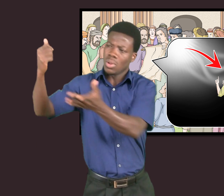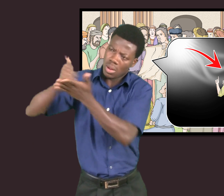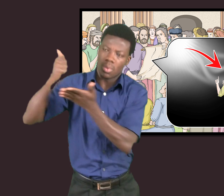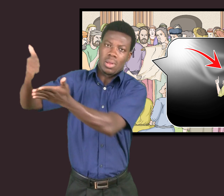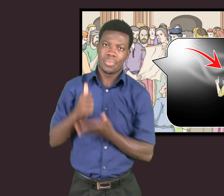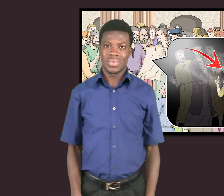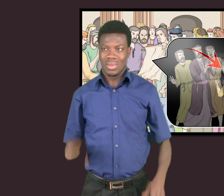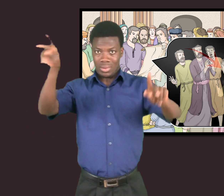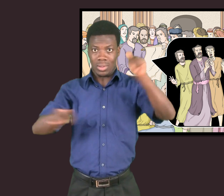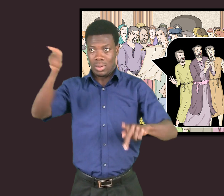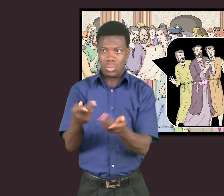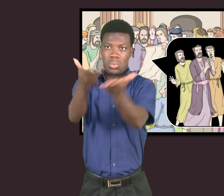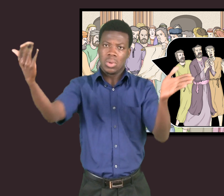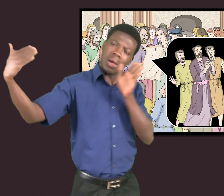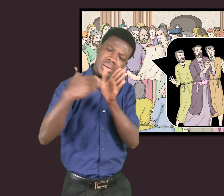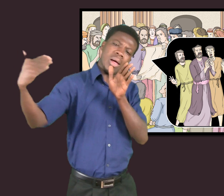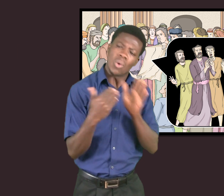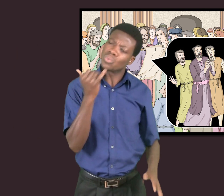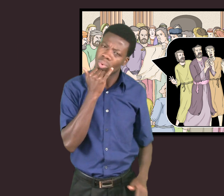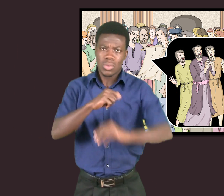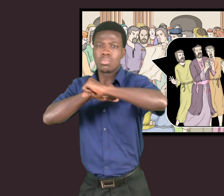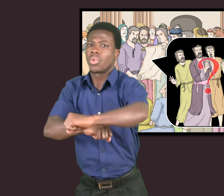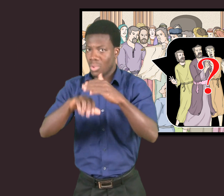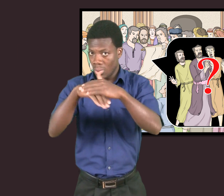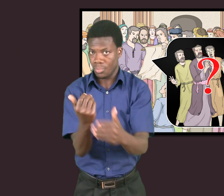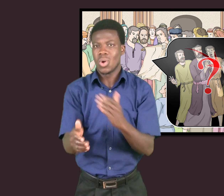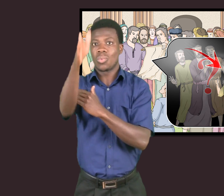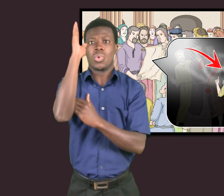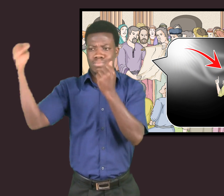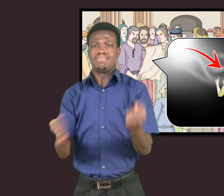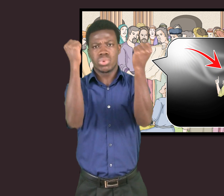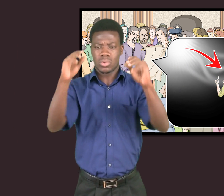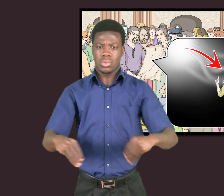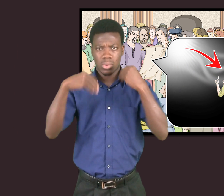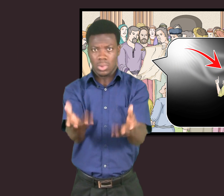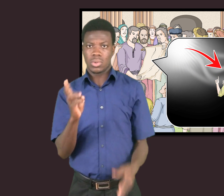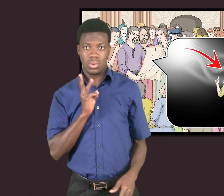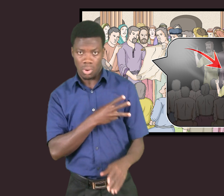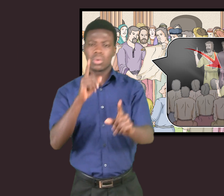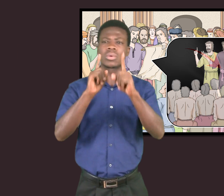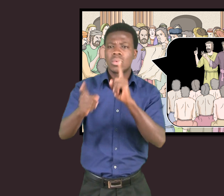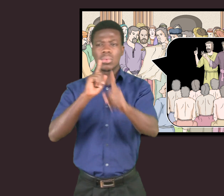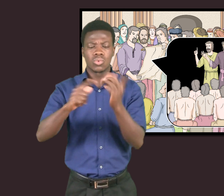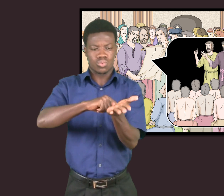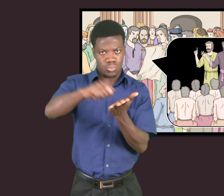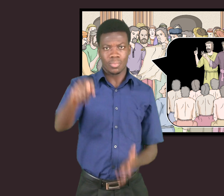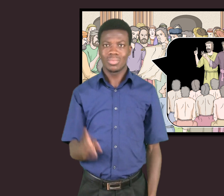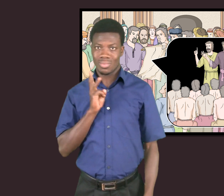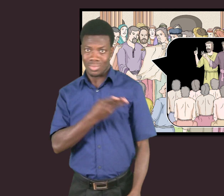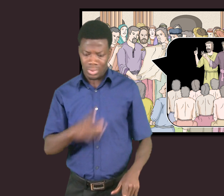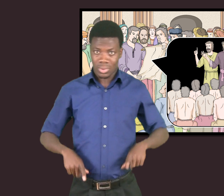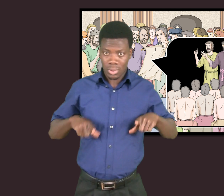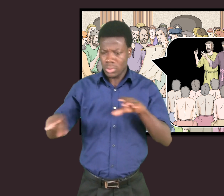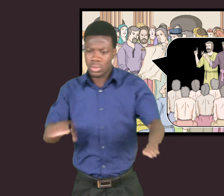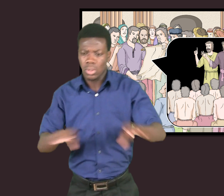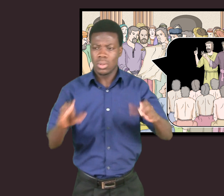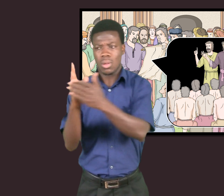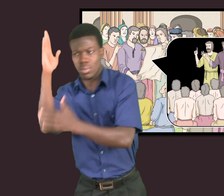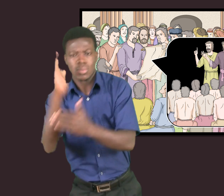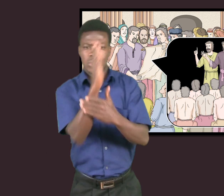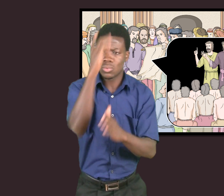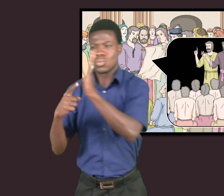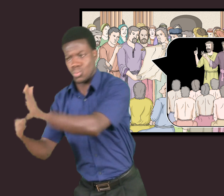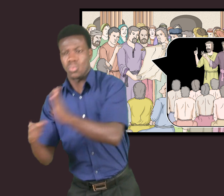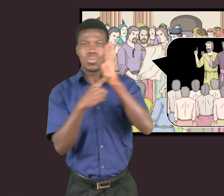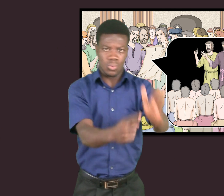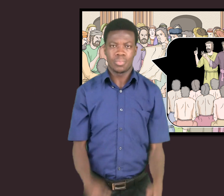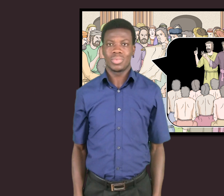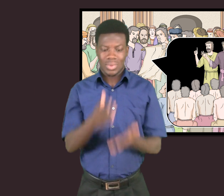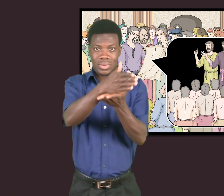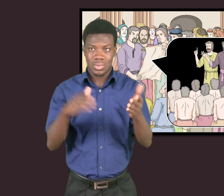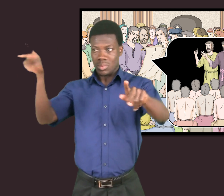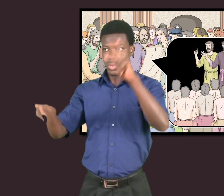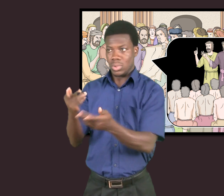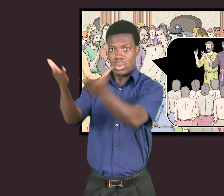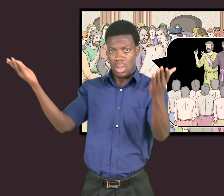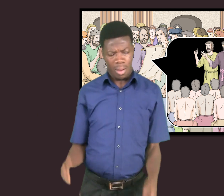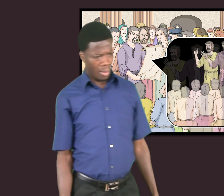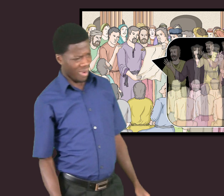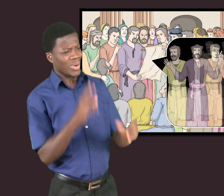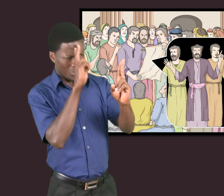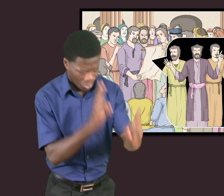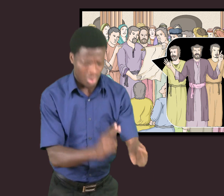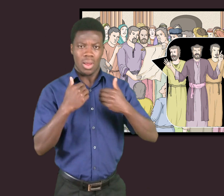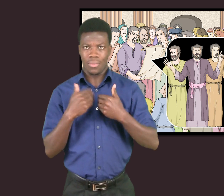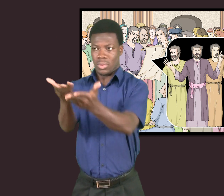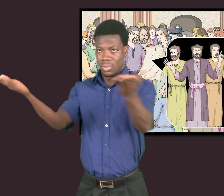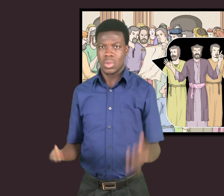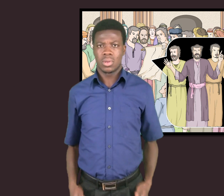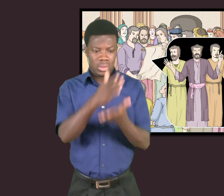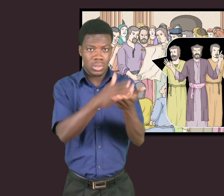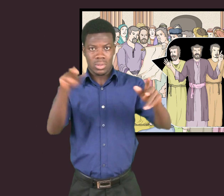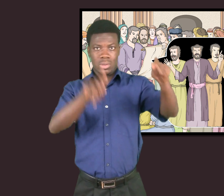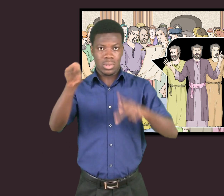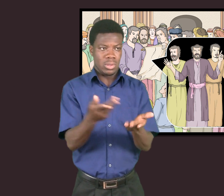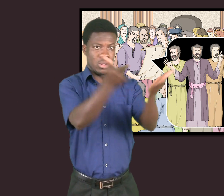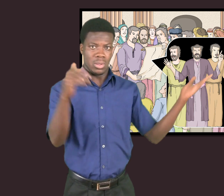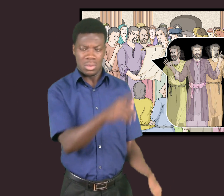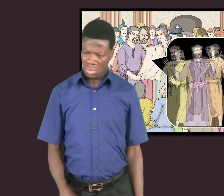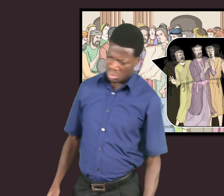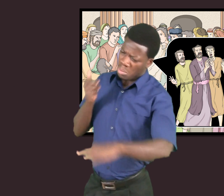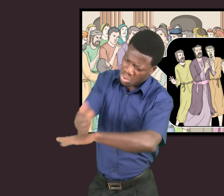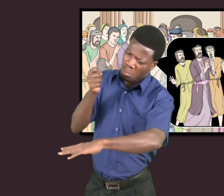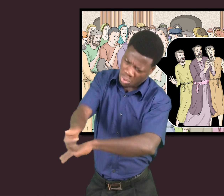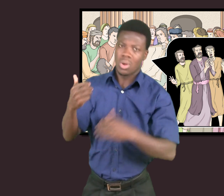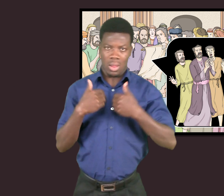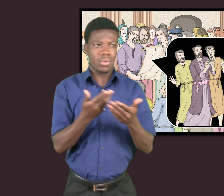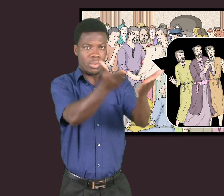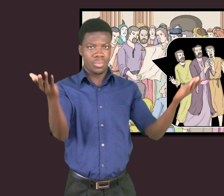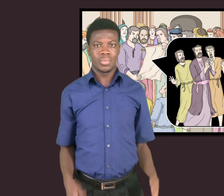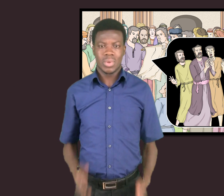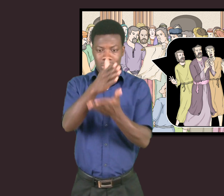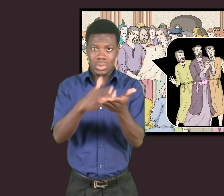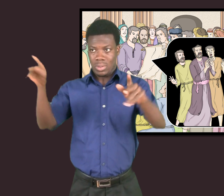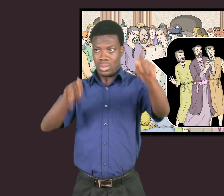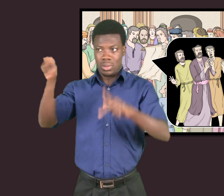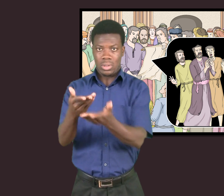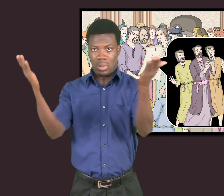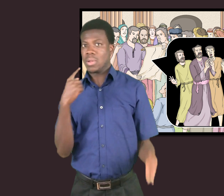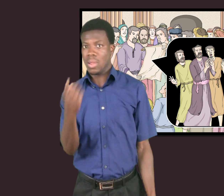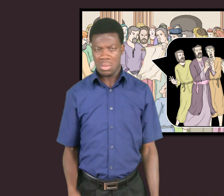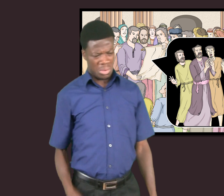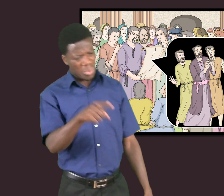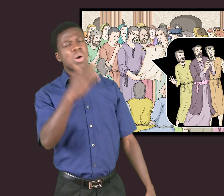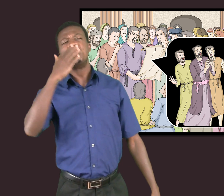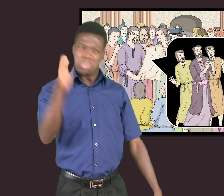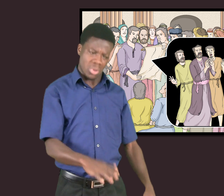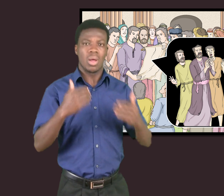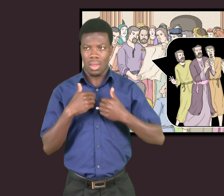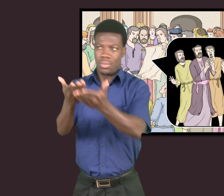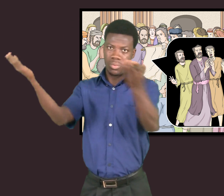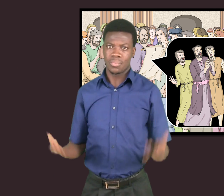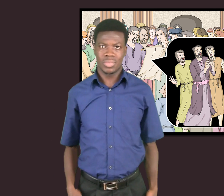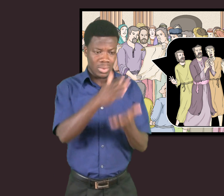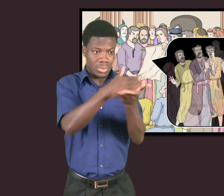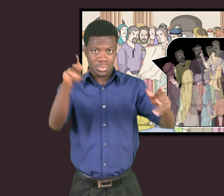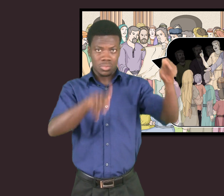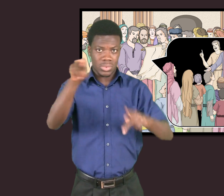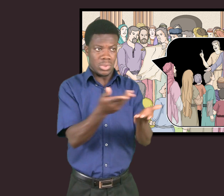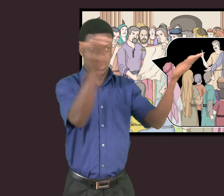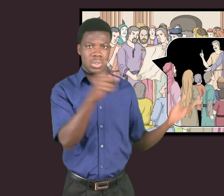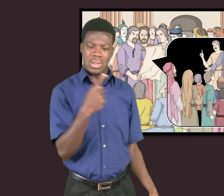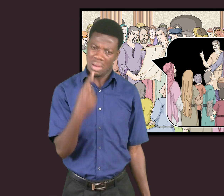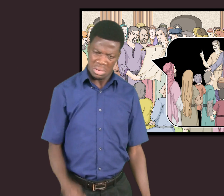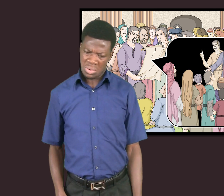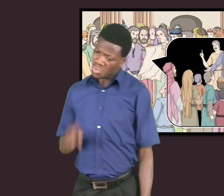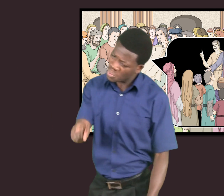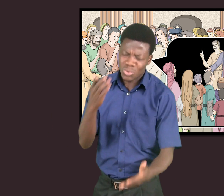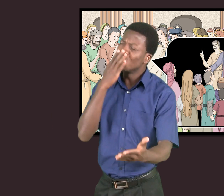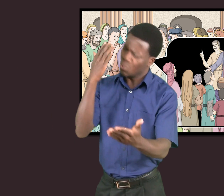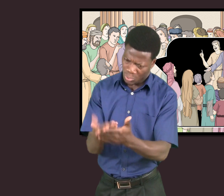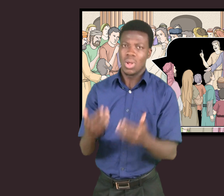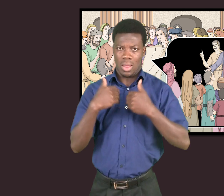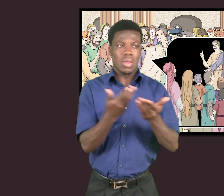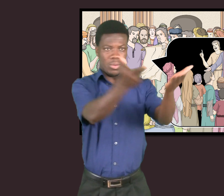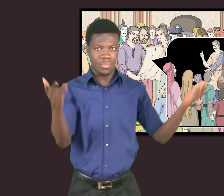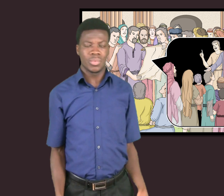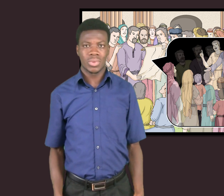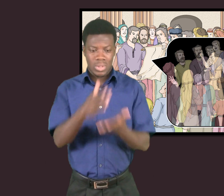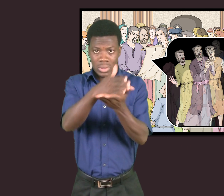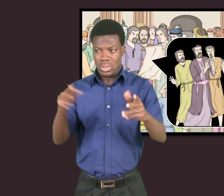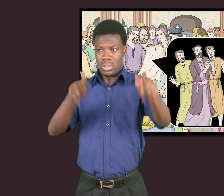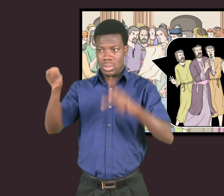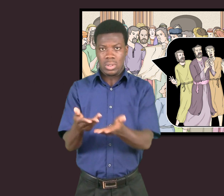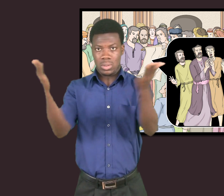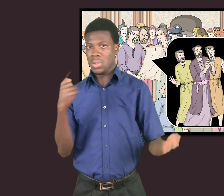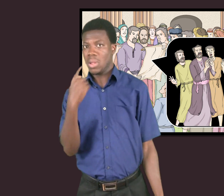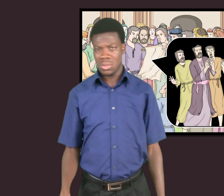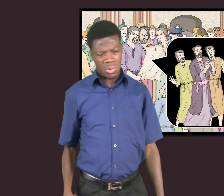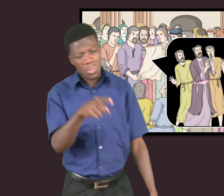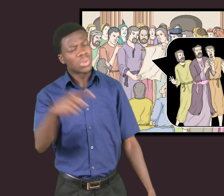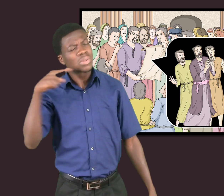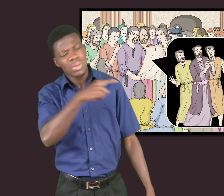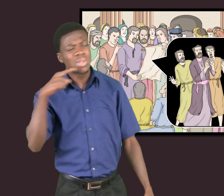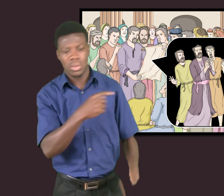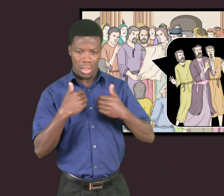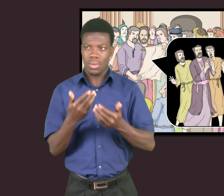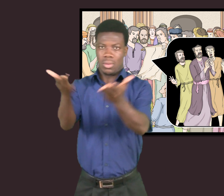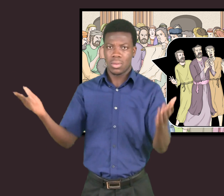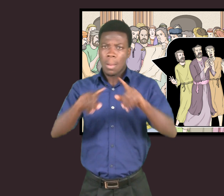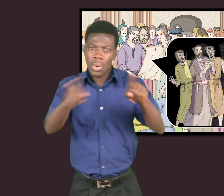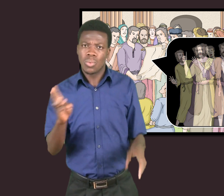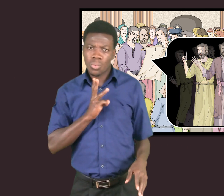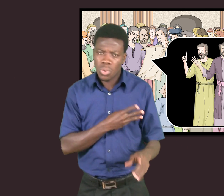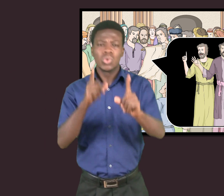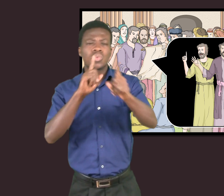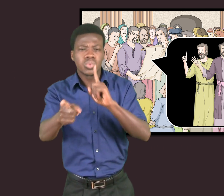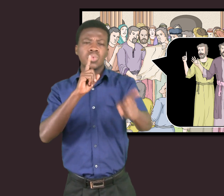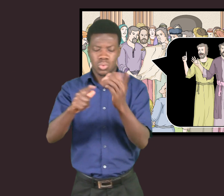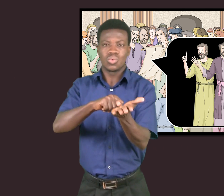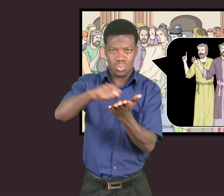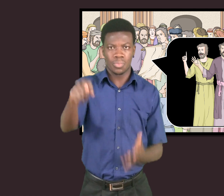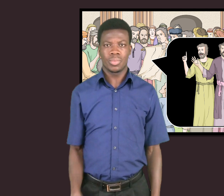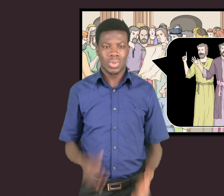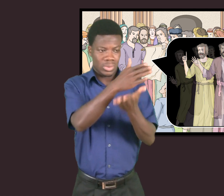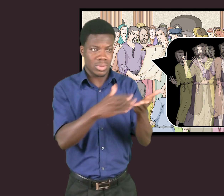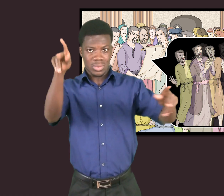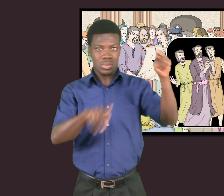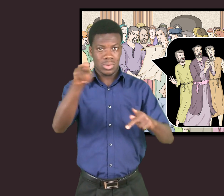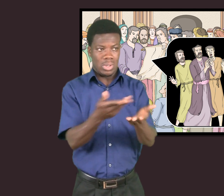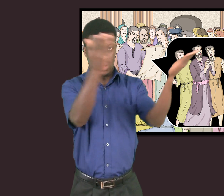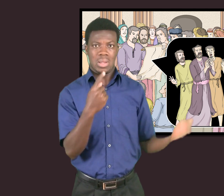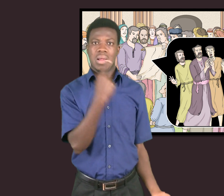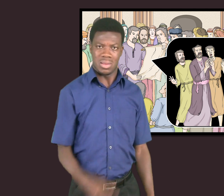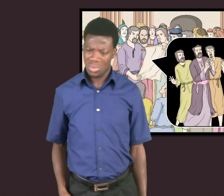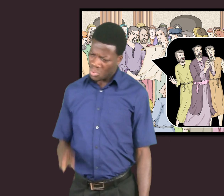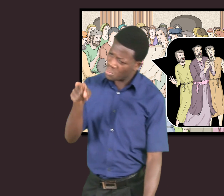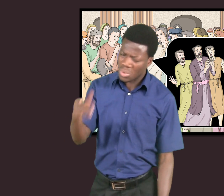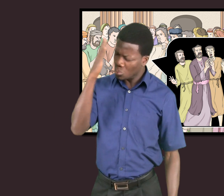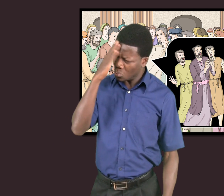in truthful speech and in the power of God; with the weapons of righteousness in the right hand and in the left; through glory and dishonor, slander and praise;